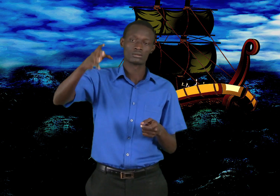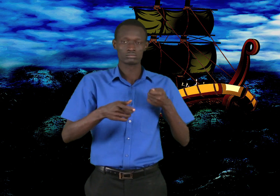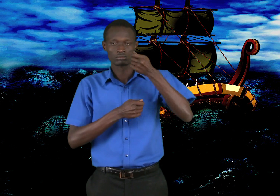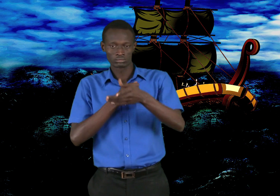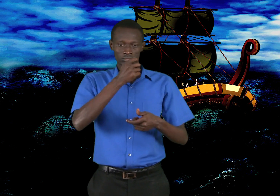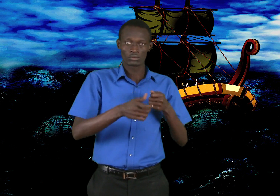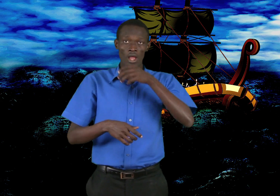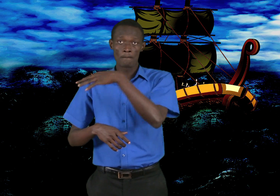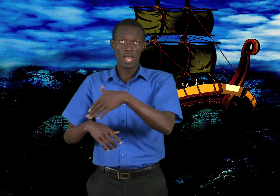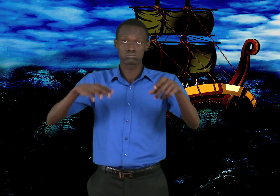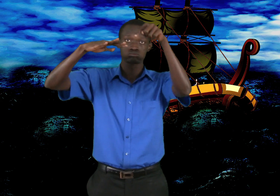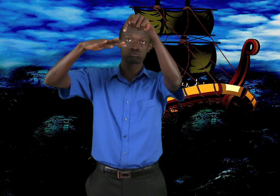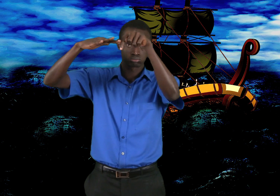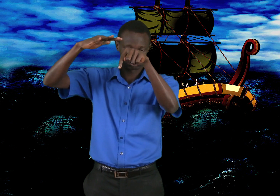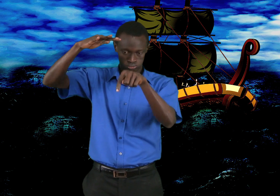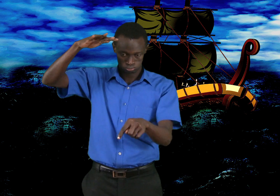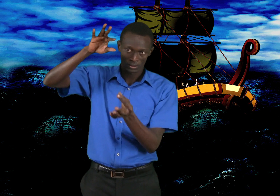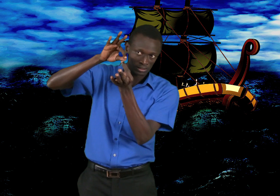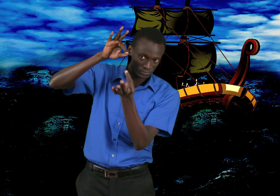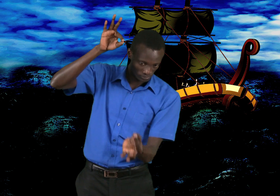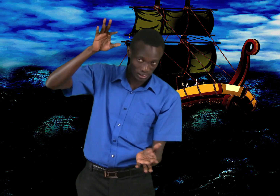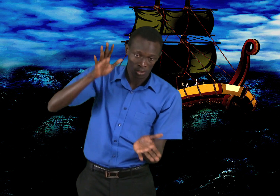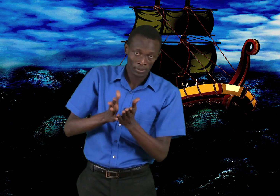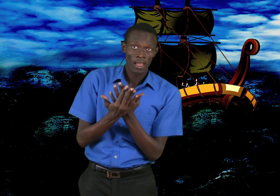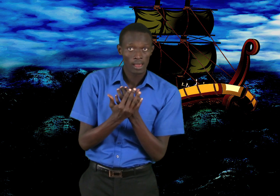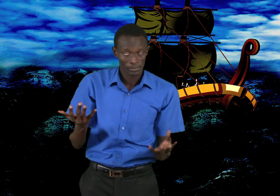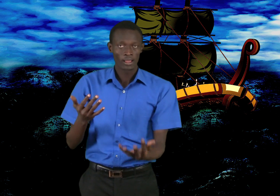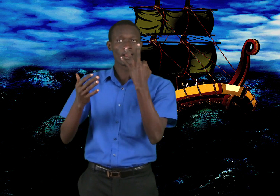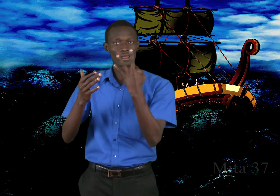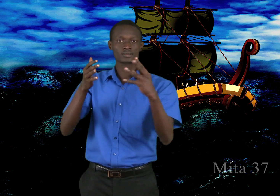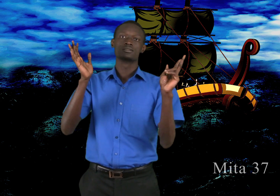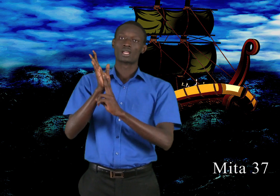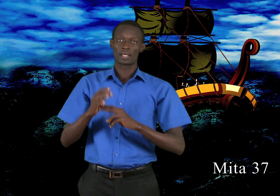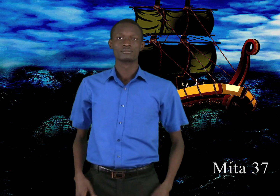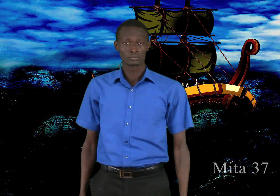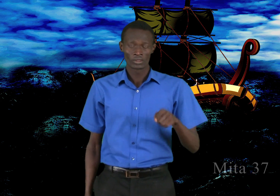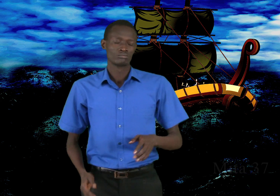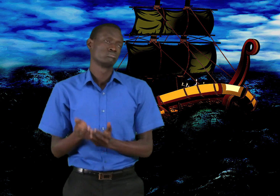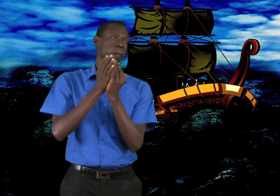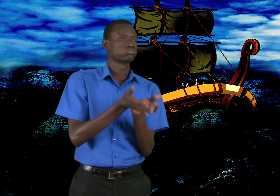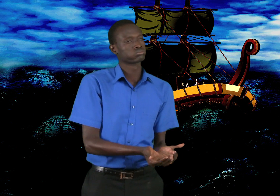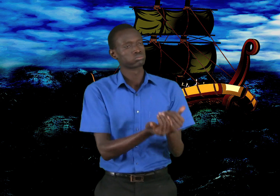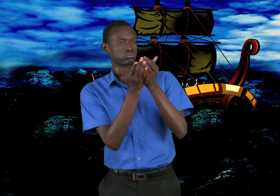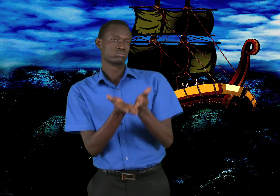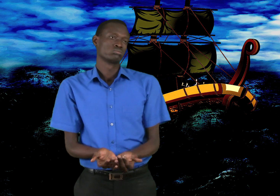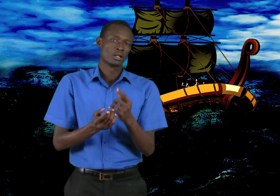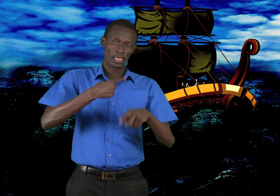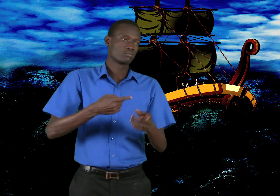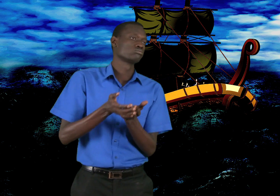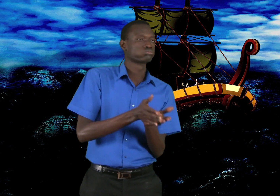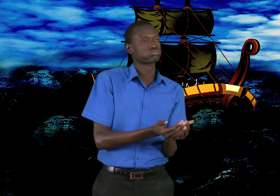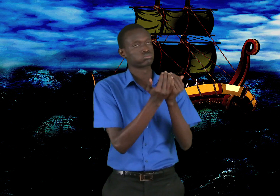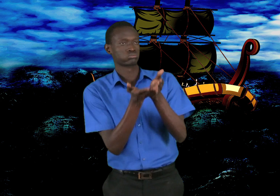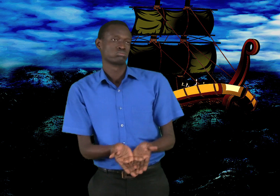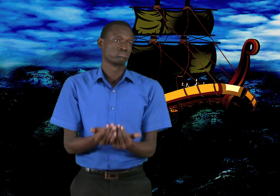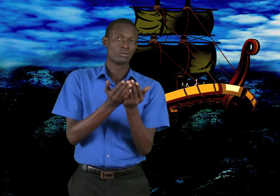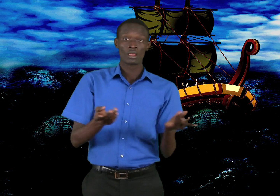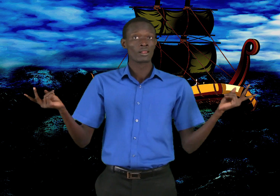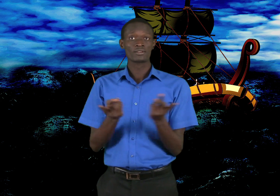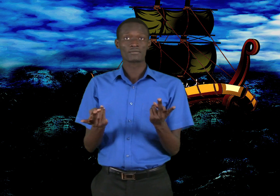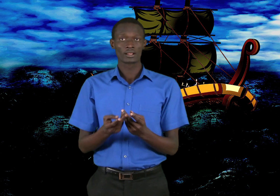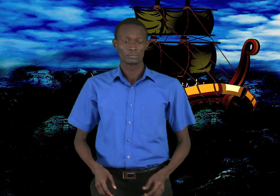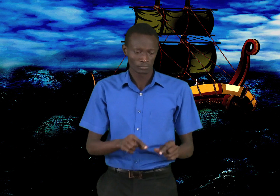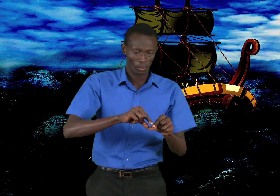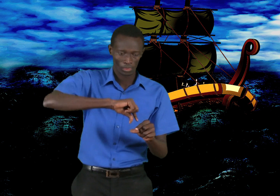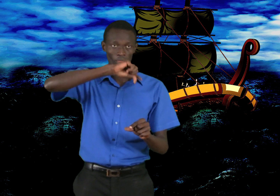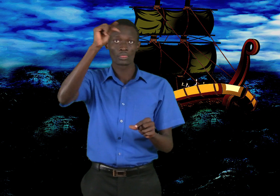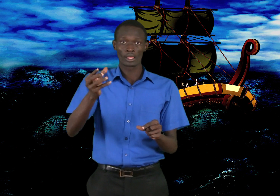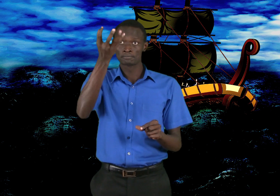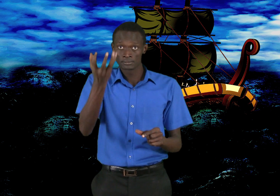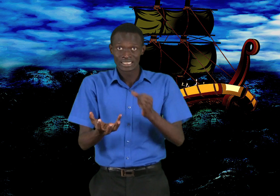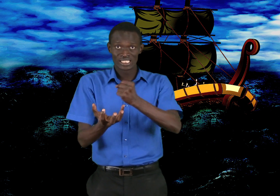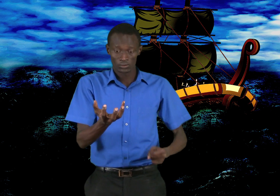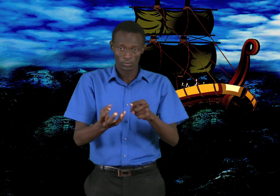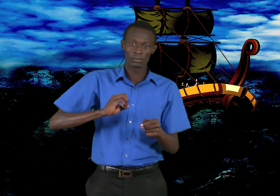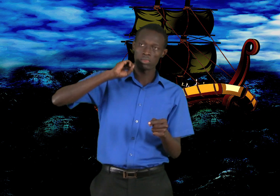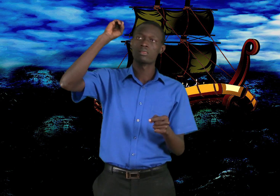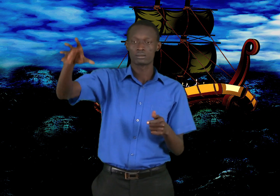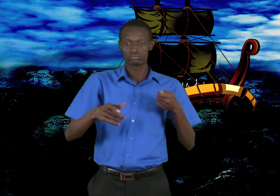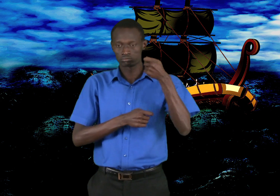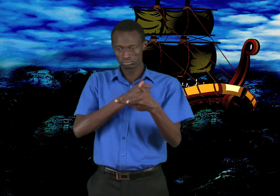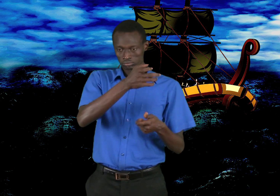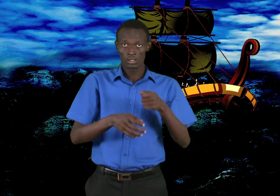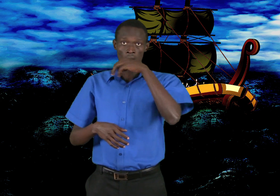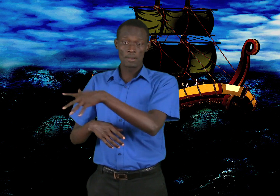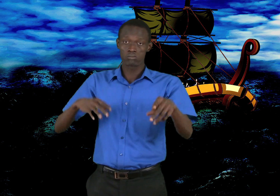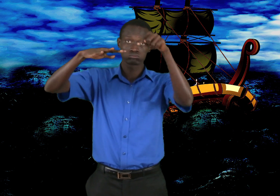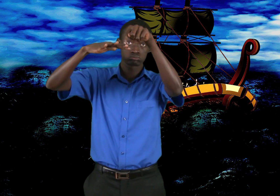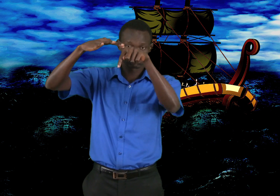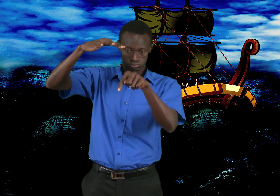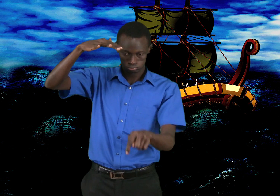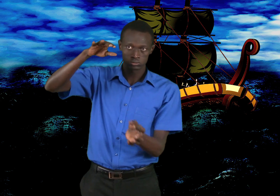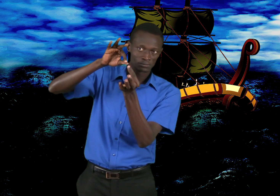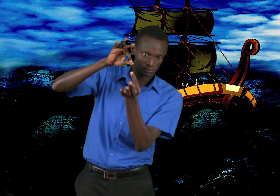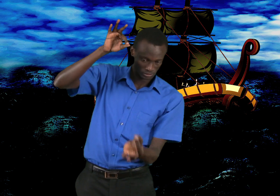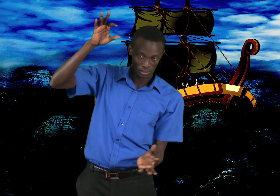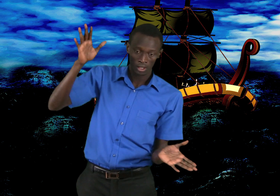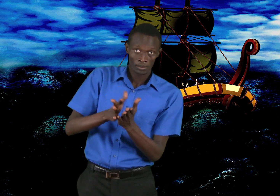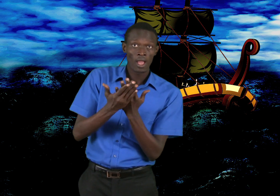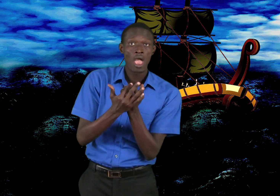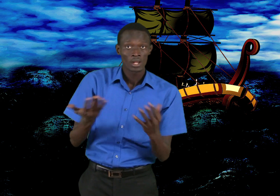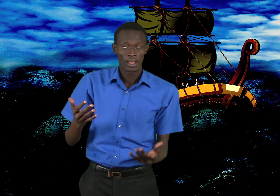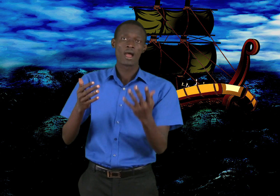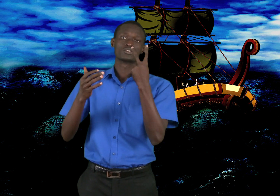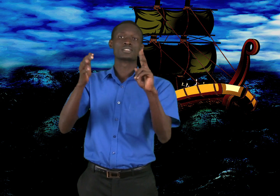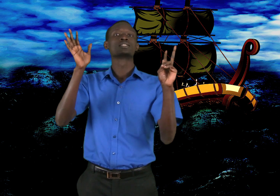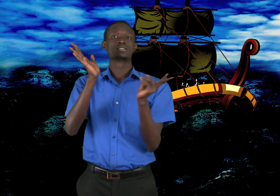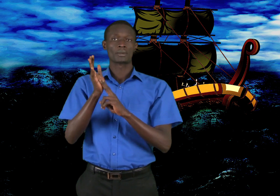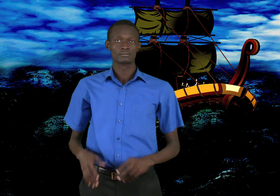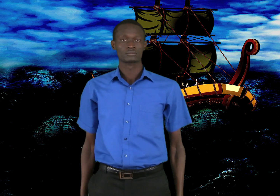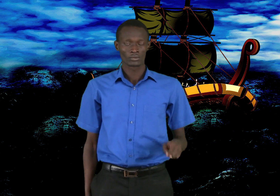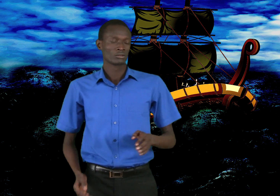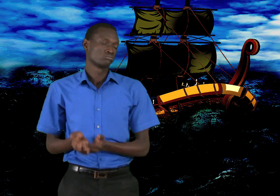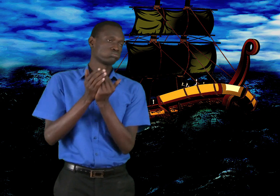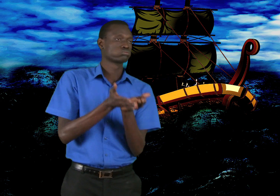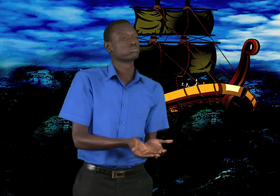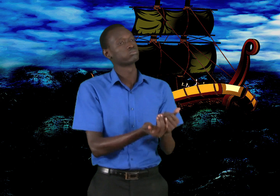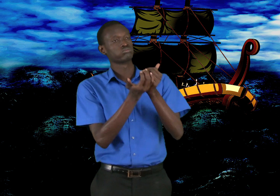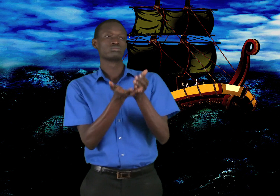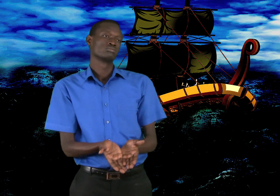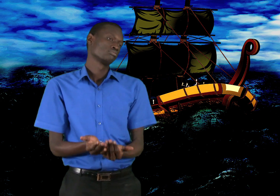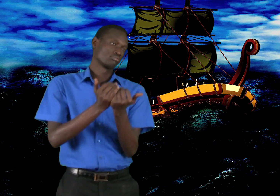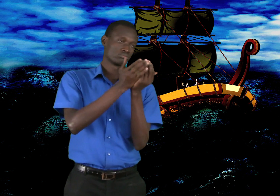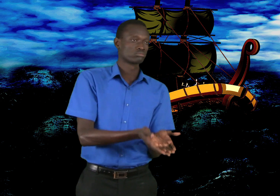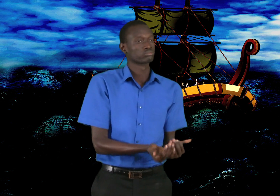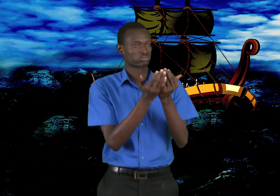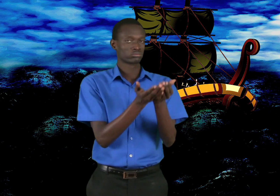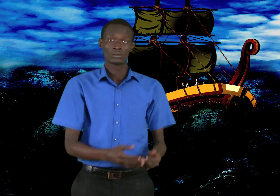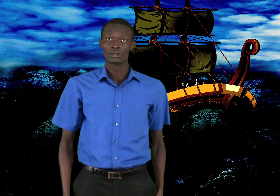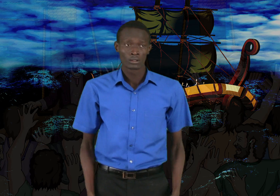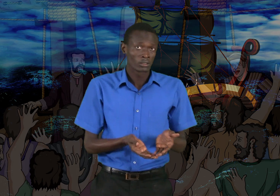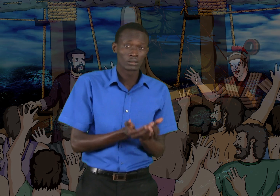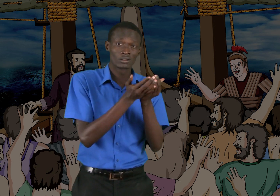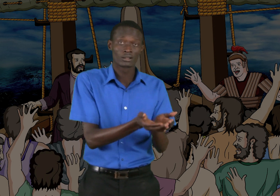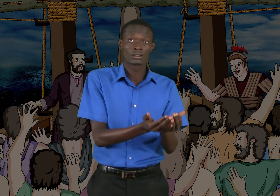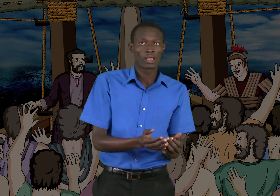They took soundings and found that the water was twenty fathoms deep.